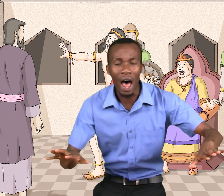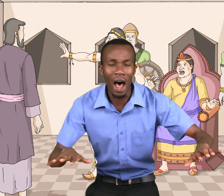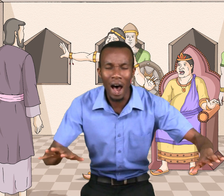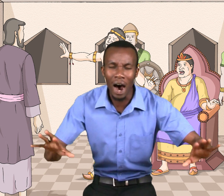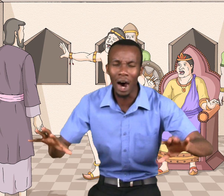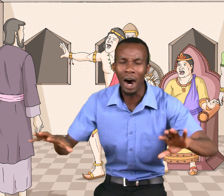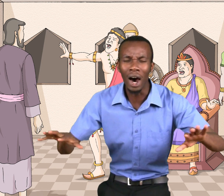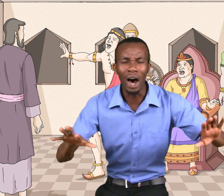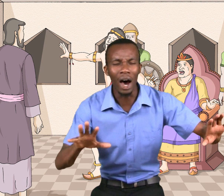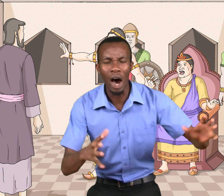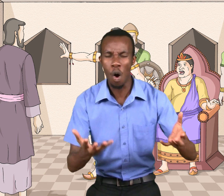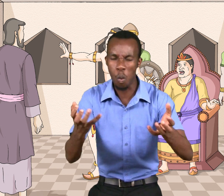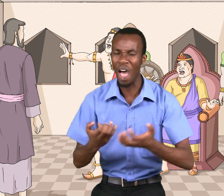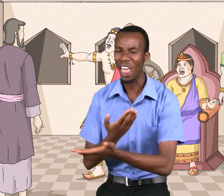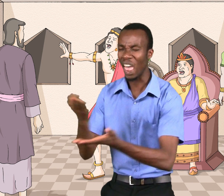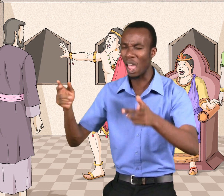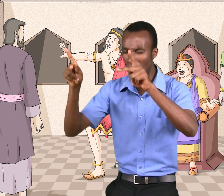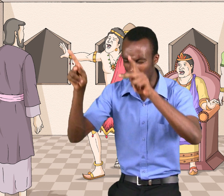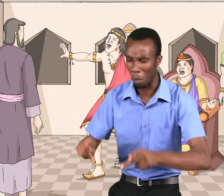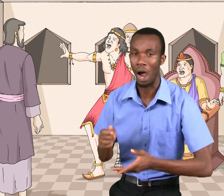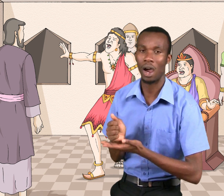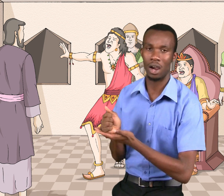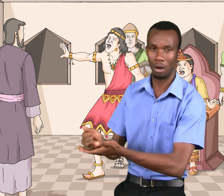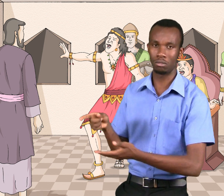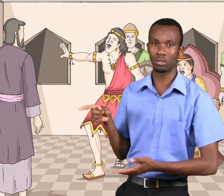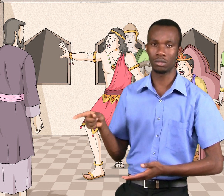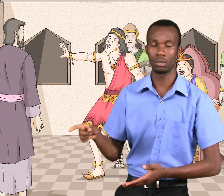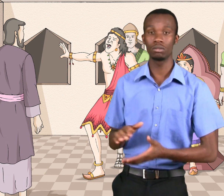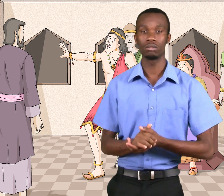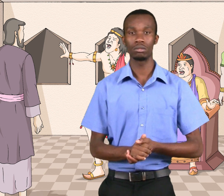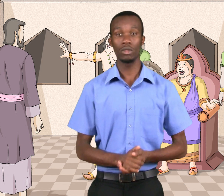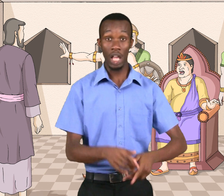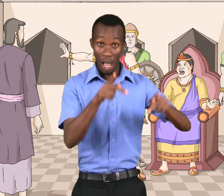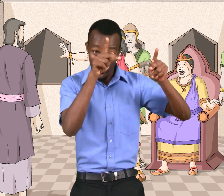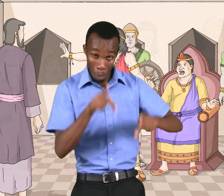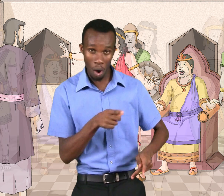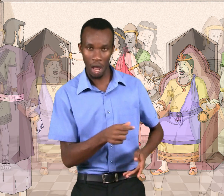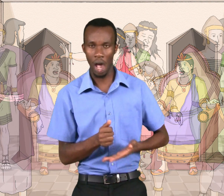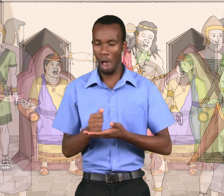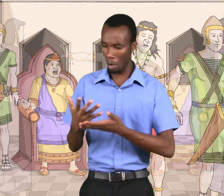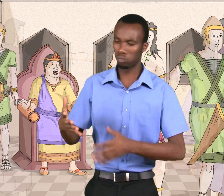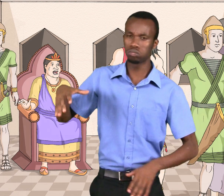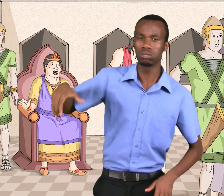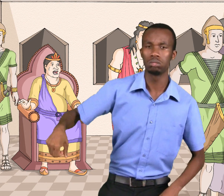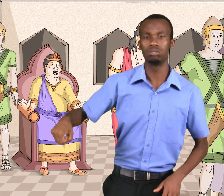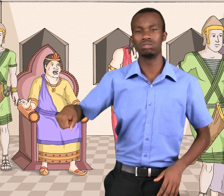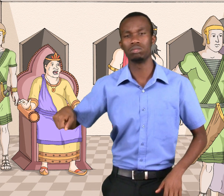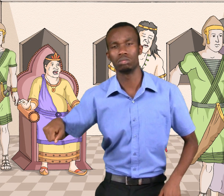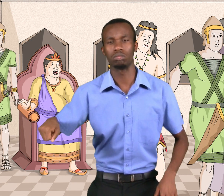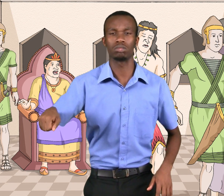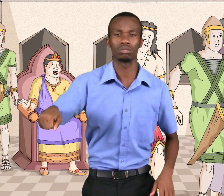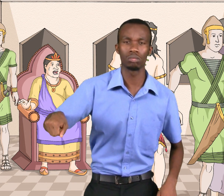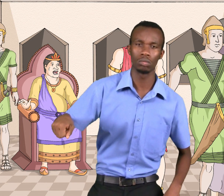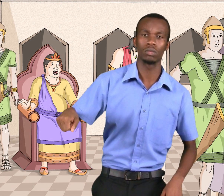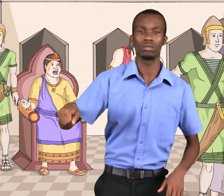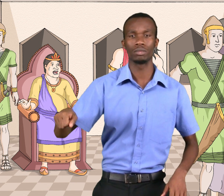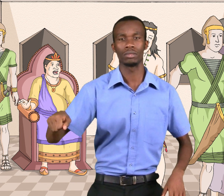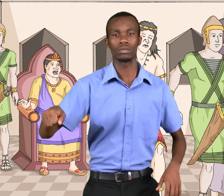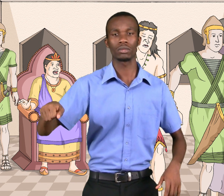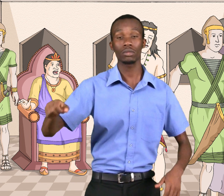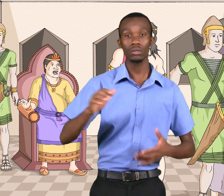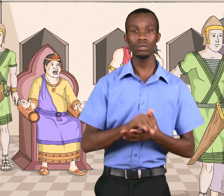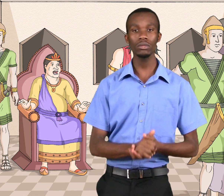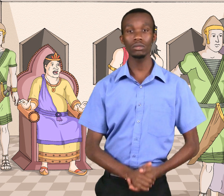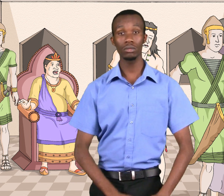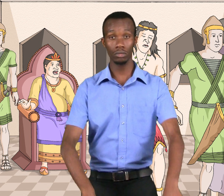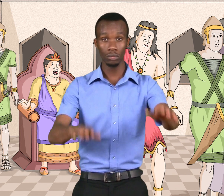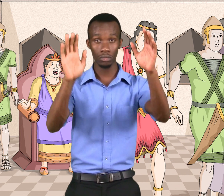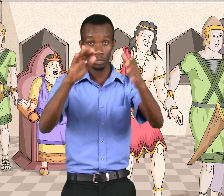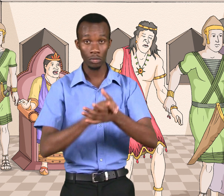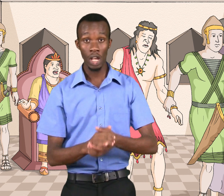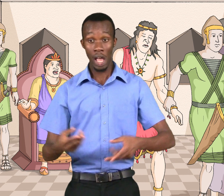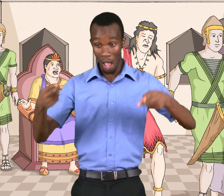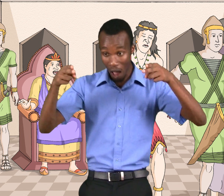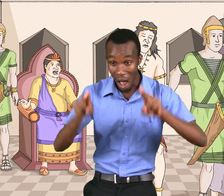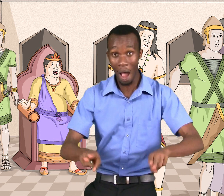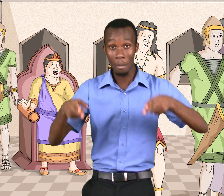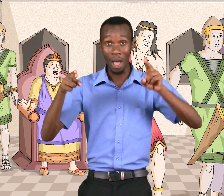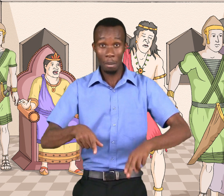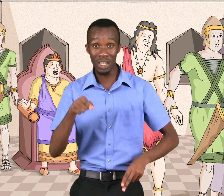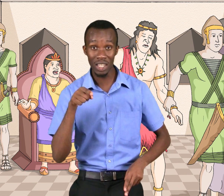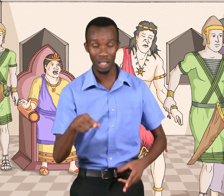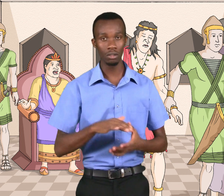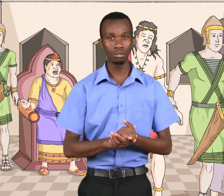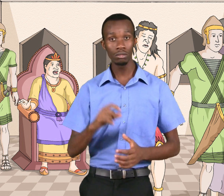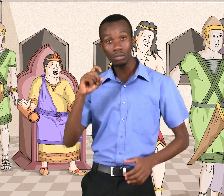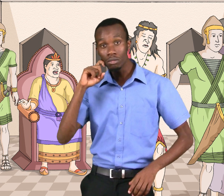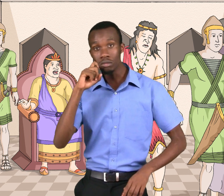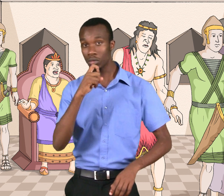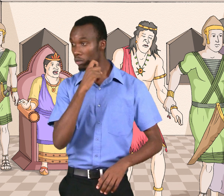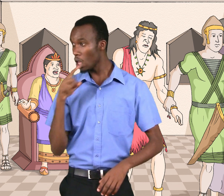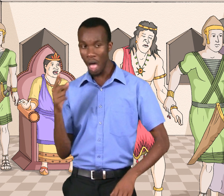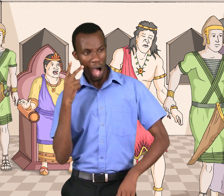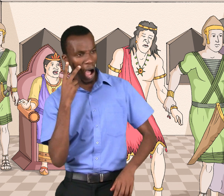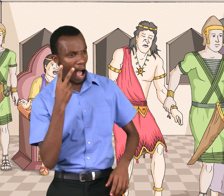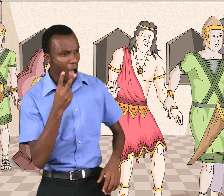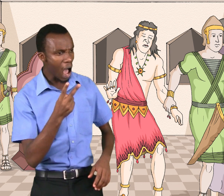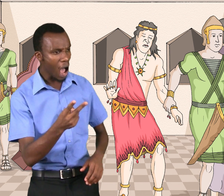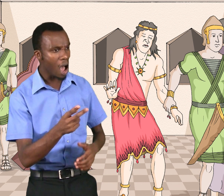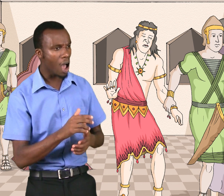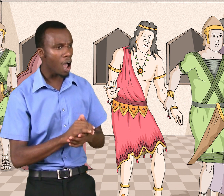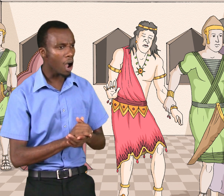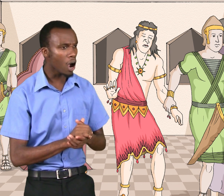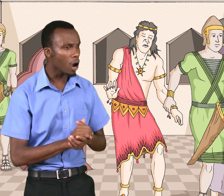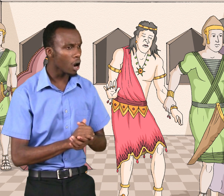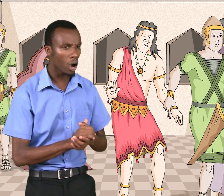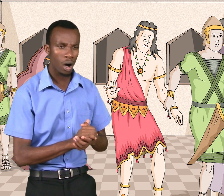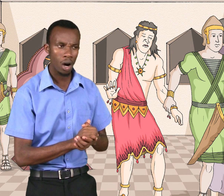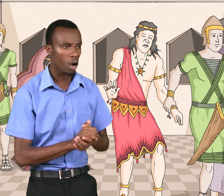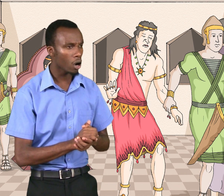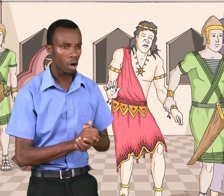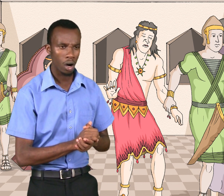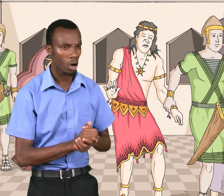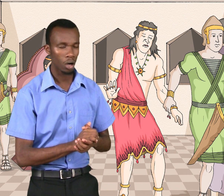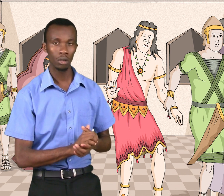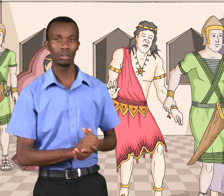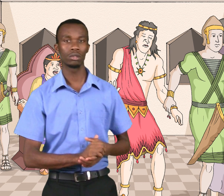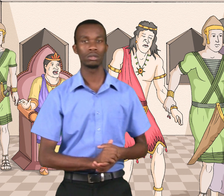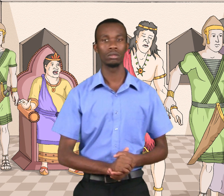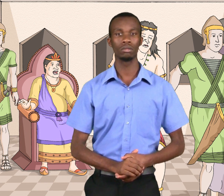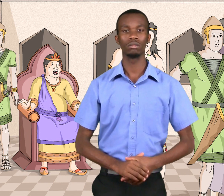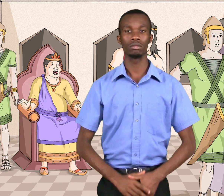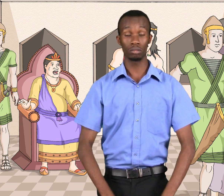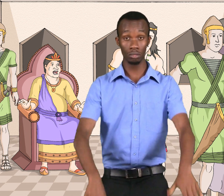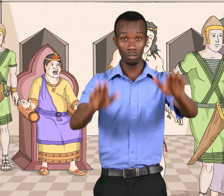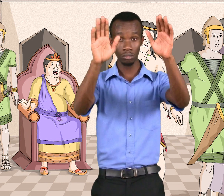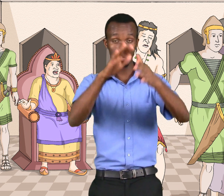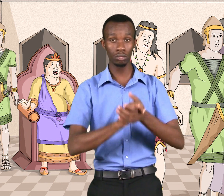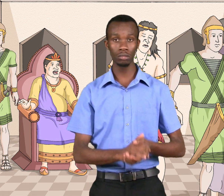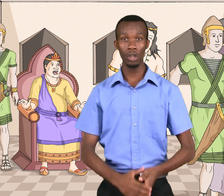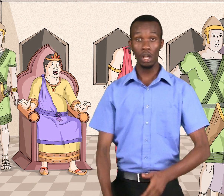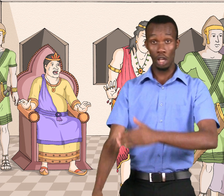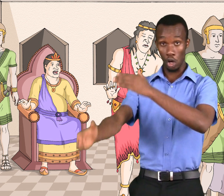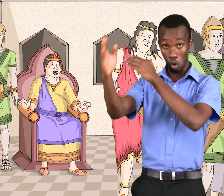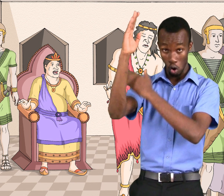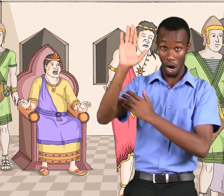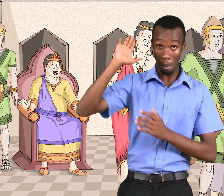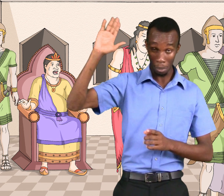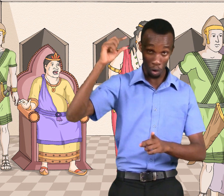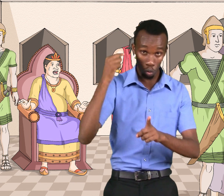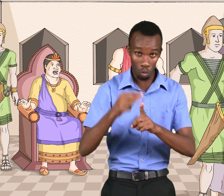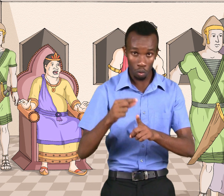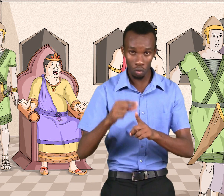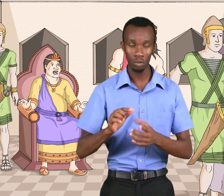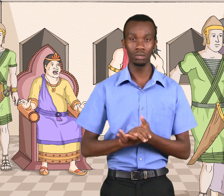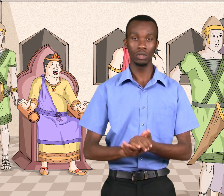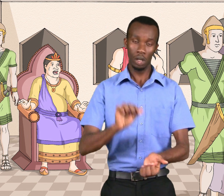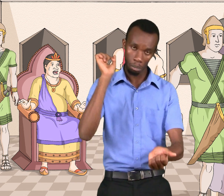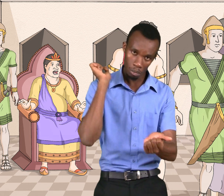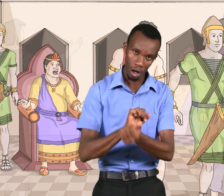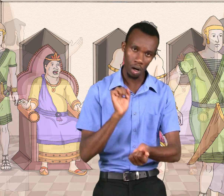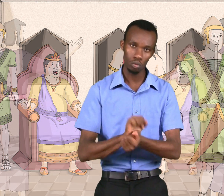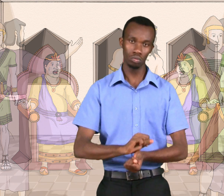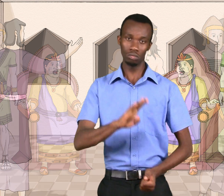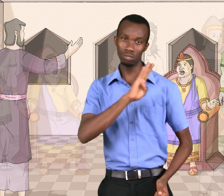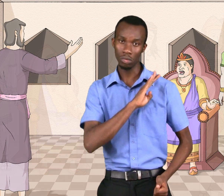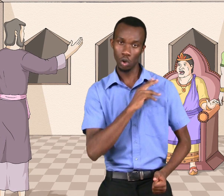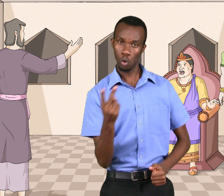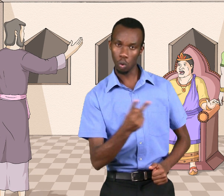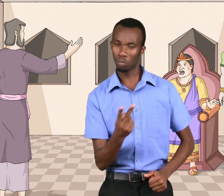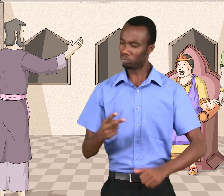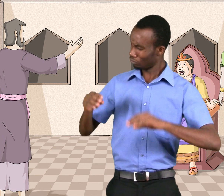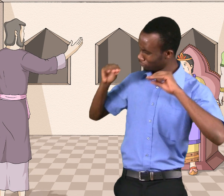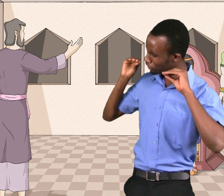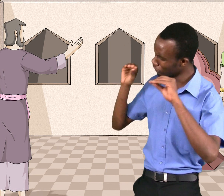Immediately mist and darkness came over him, and he groped about, seeking someone to lead him by the hand.